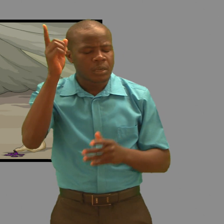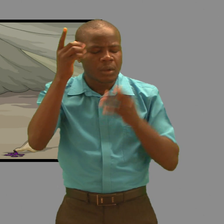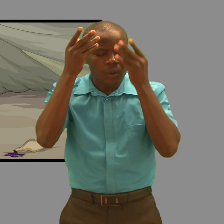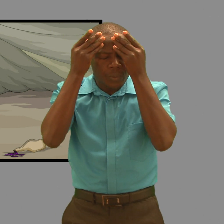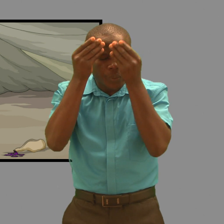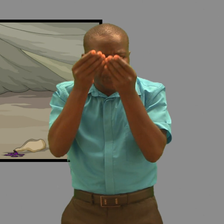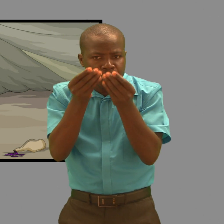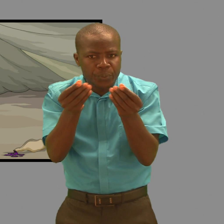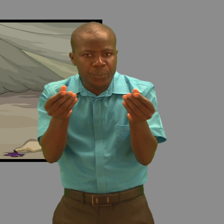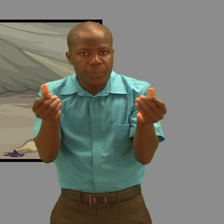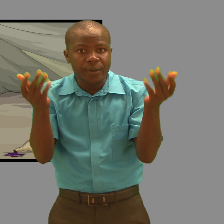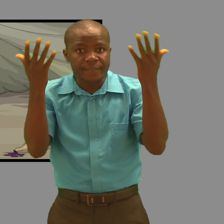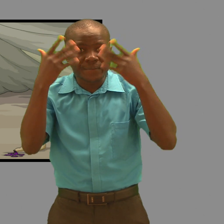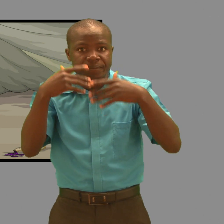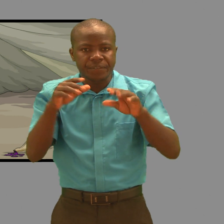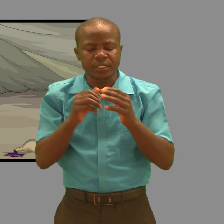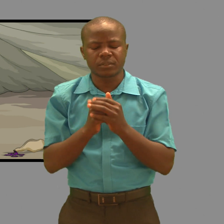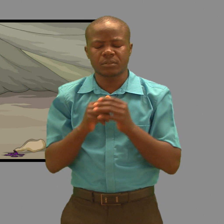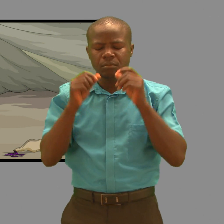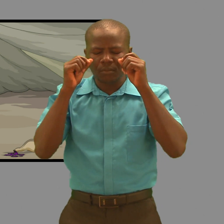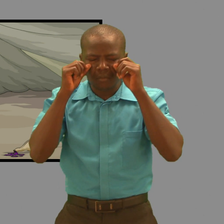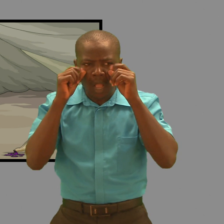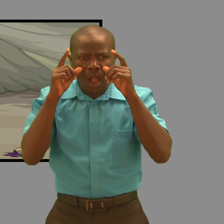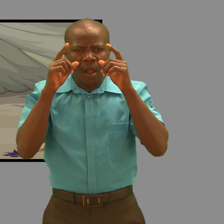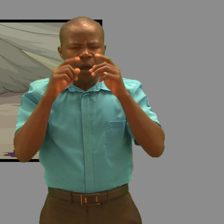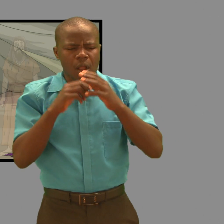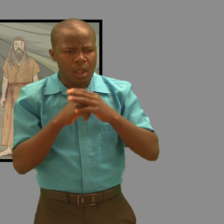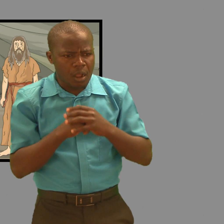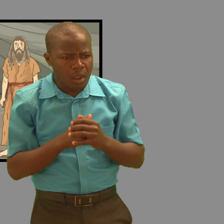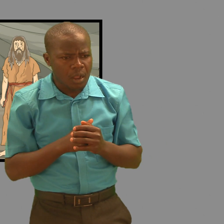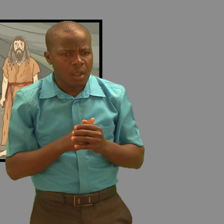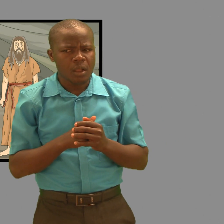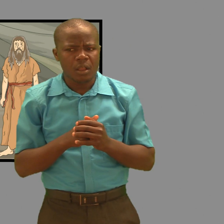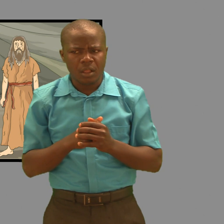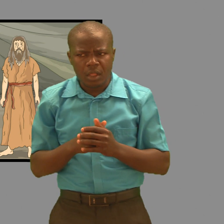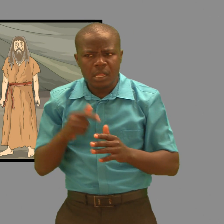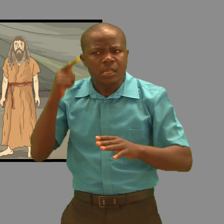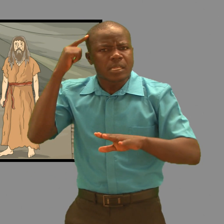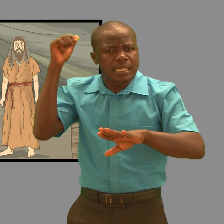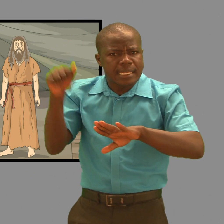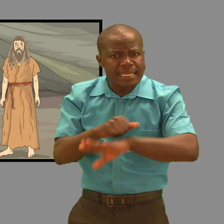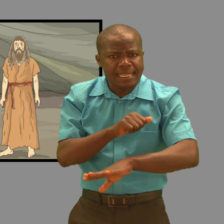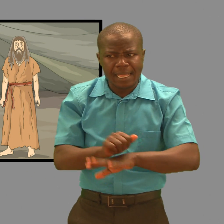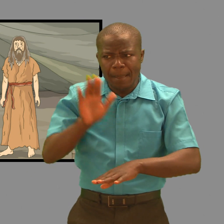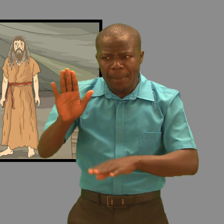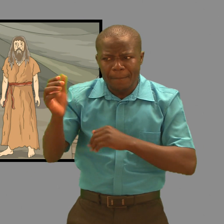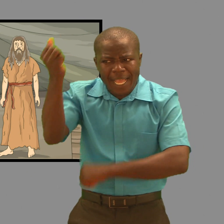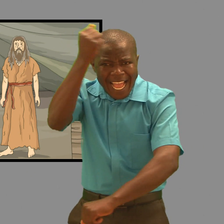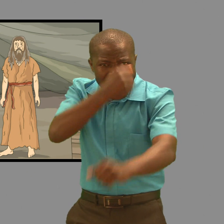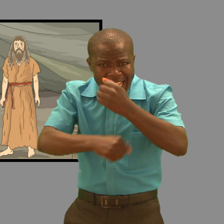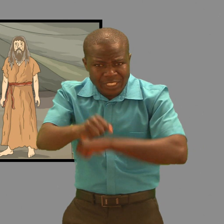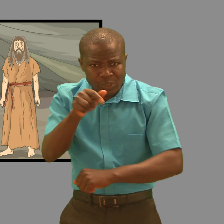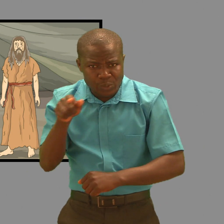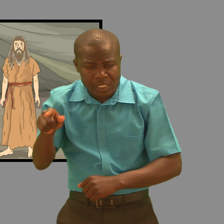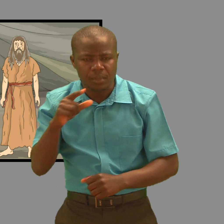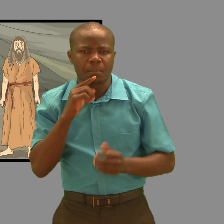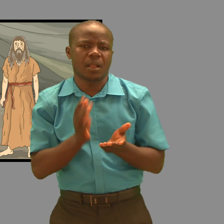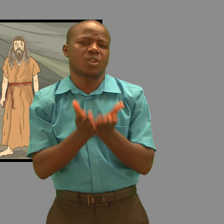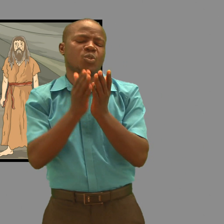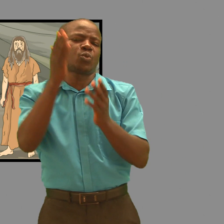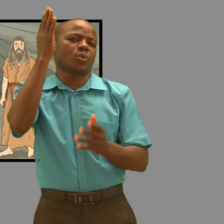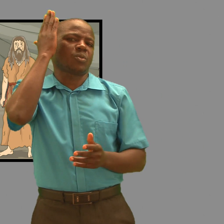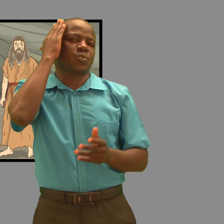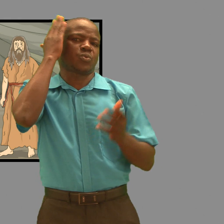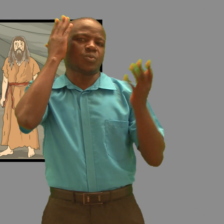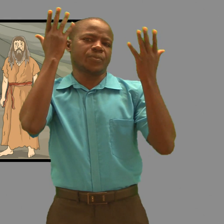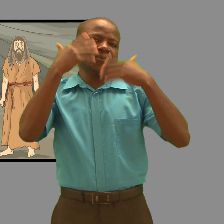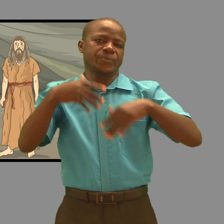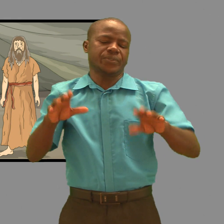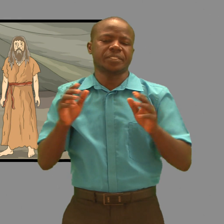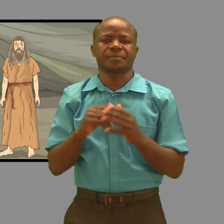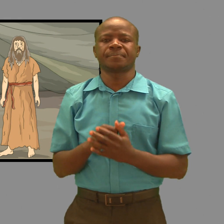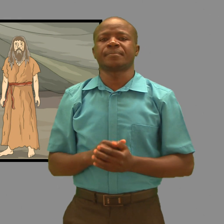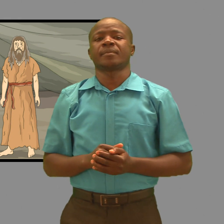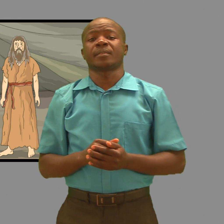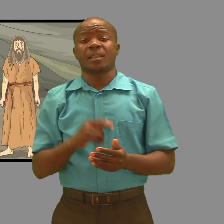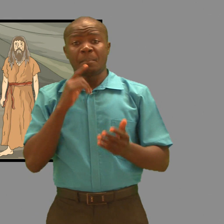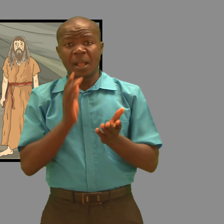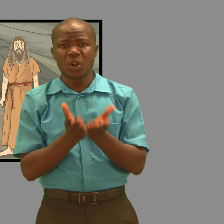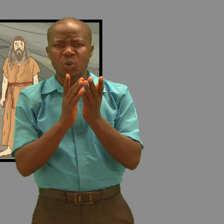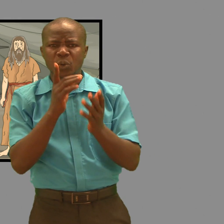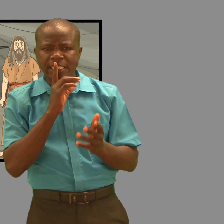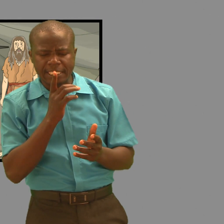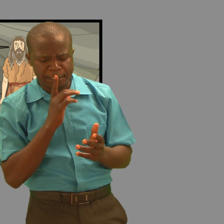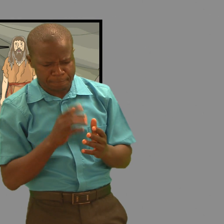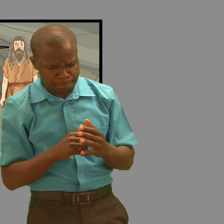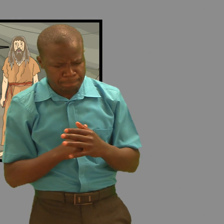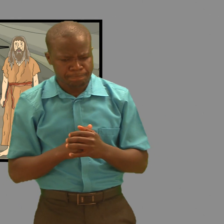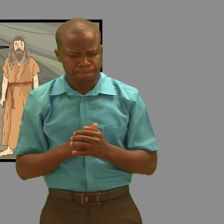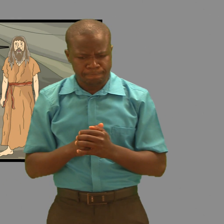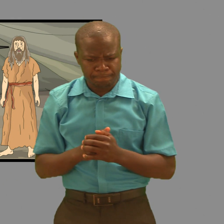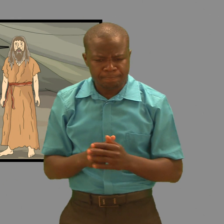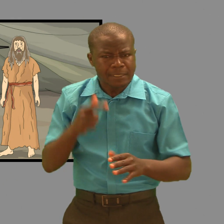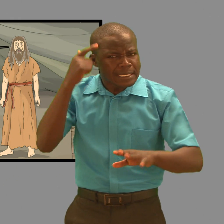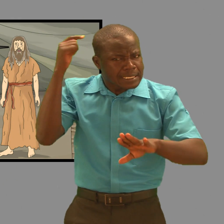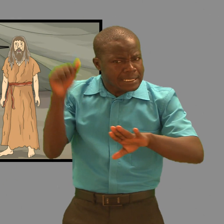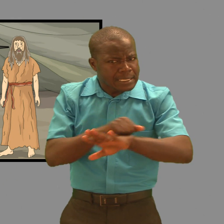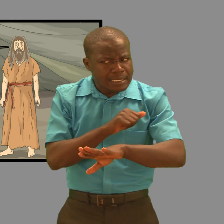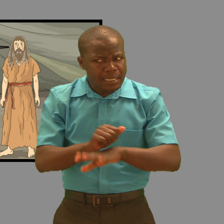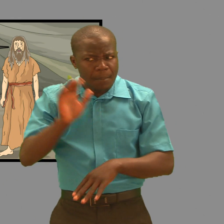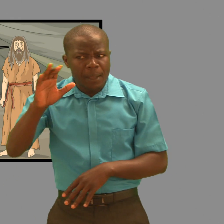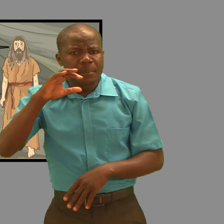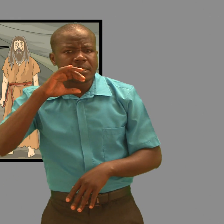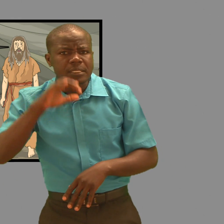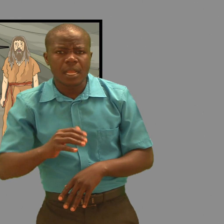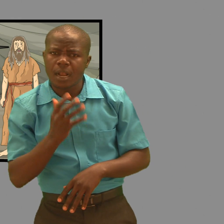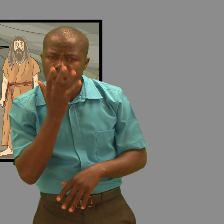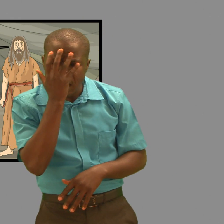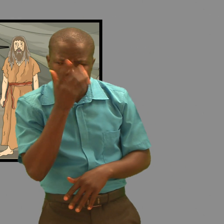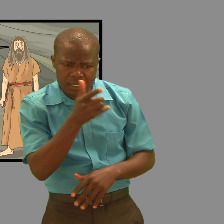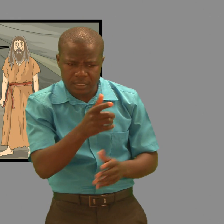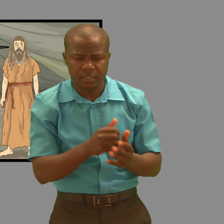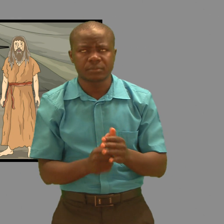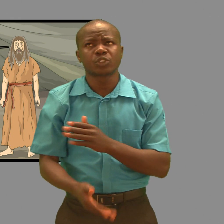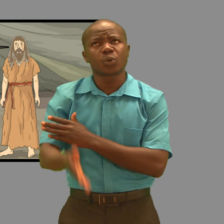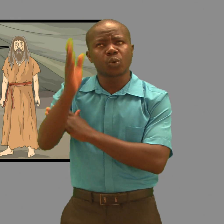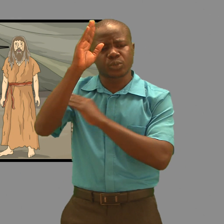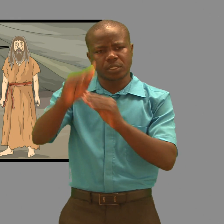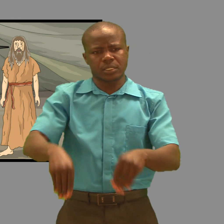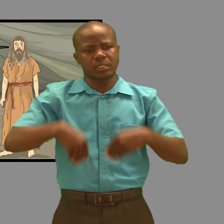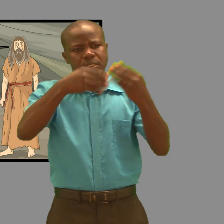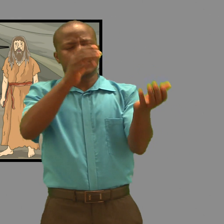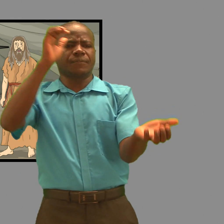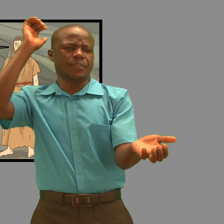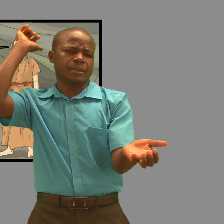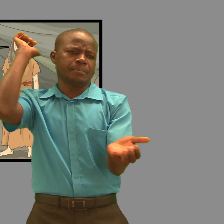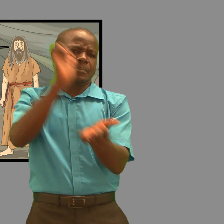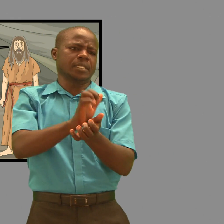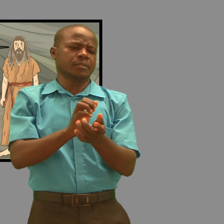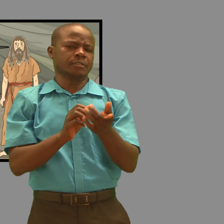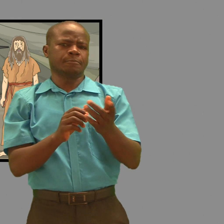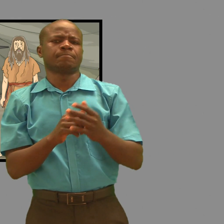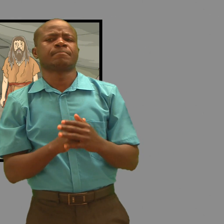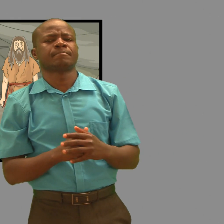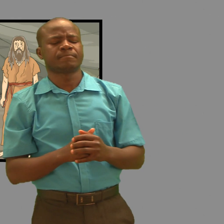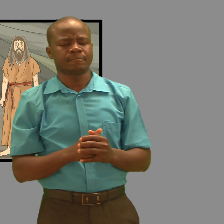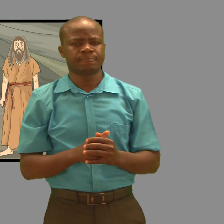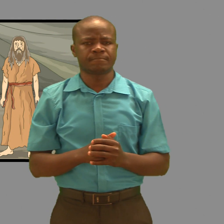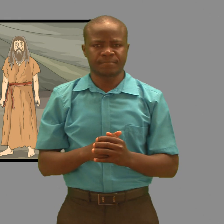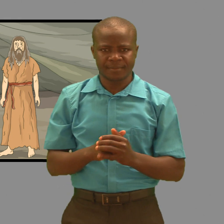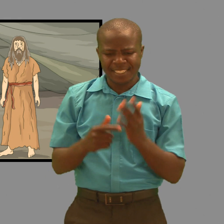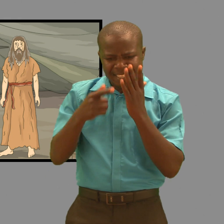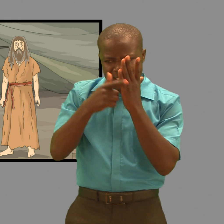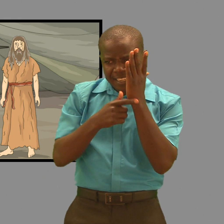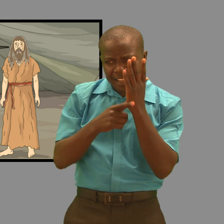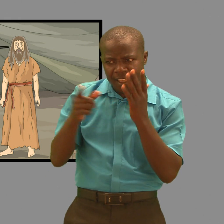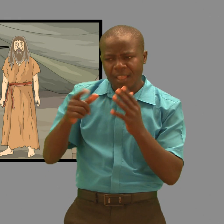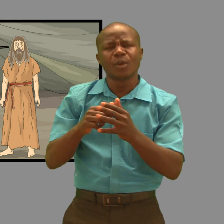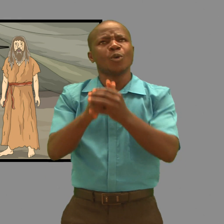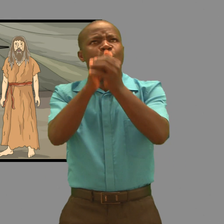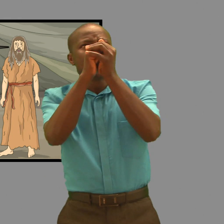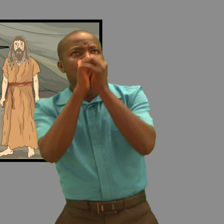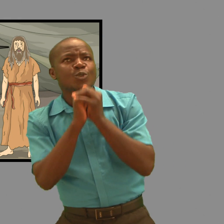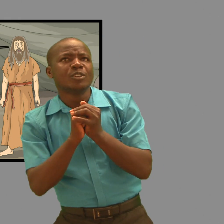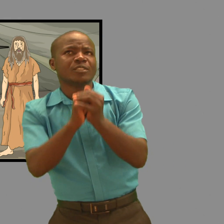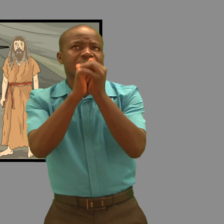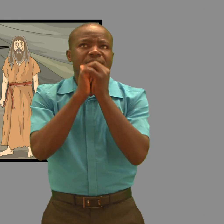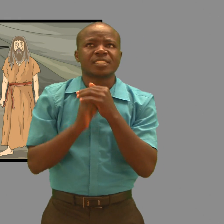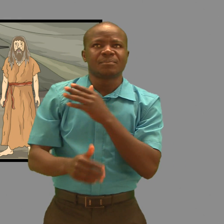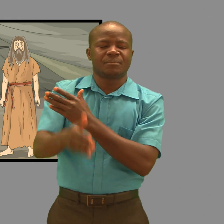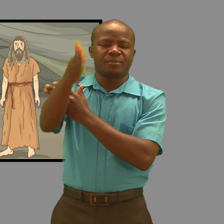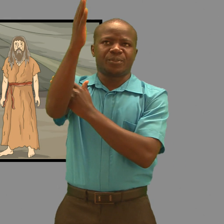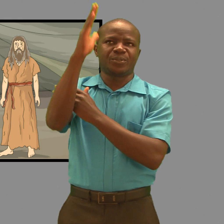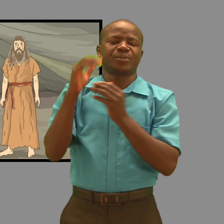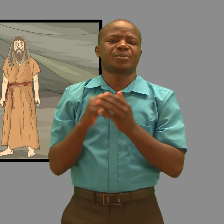When Noah awoke from his drunkenness and learned what his youngest son had done to him, he said, “Cursed be Canaan!